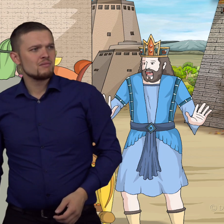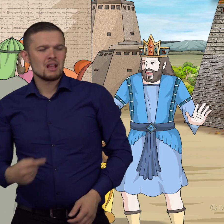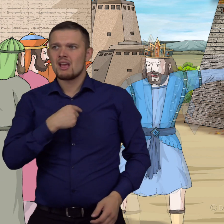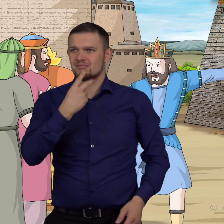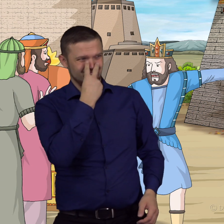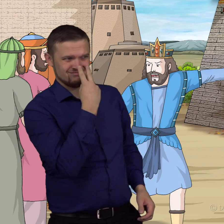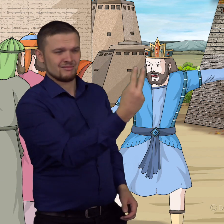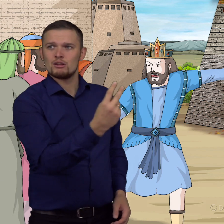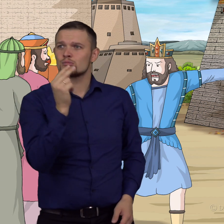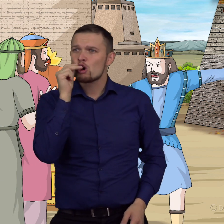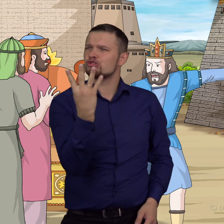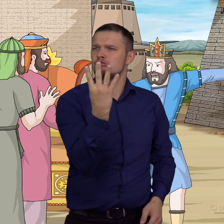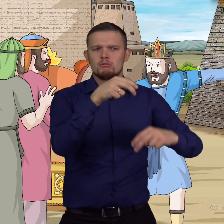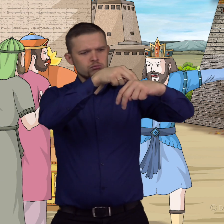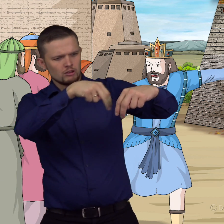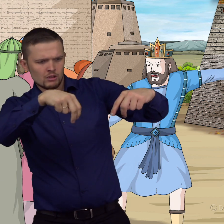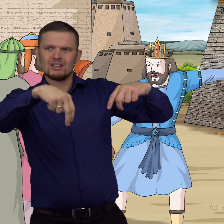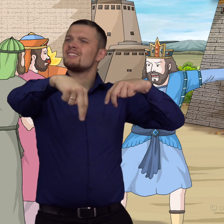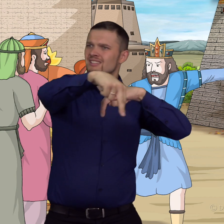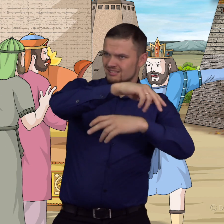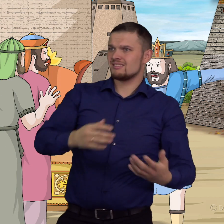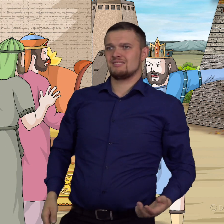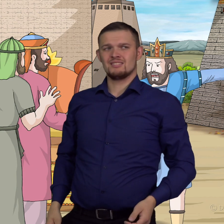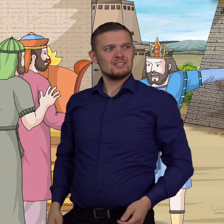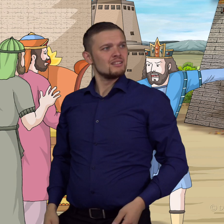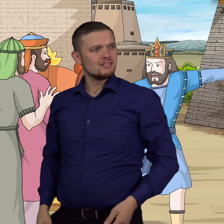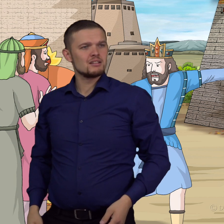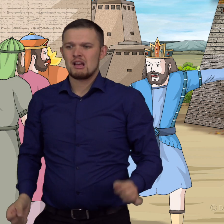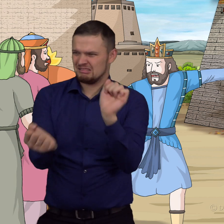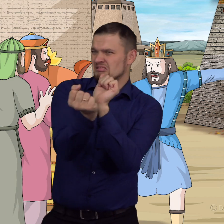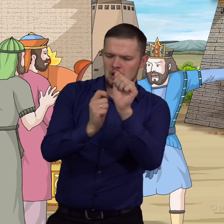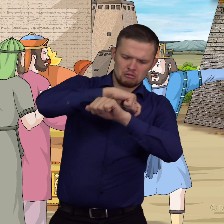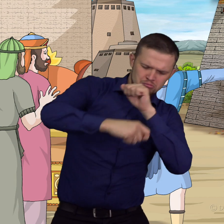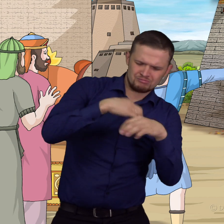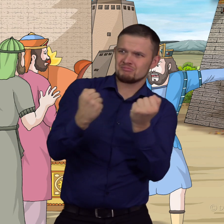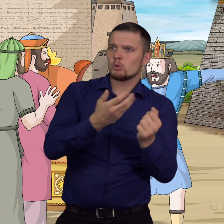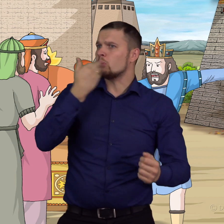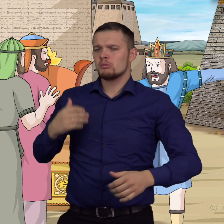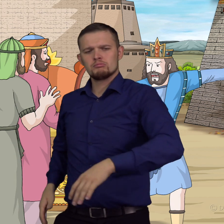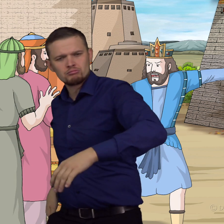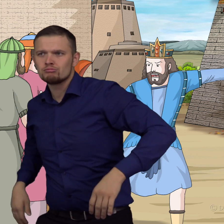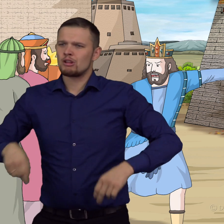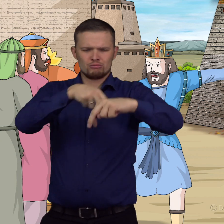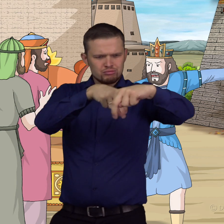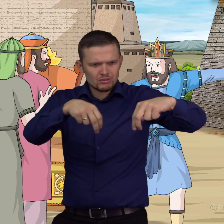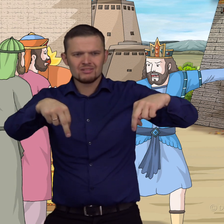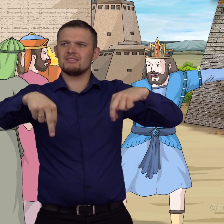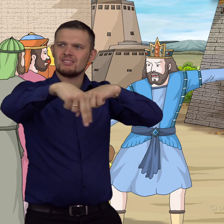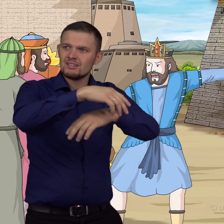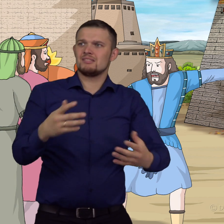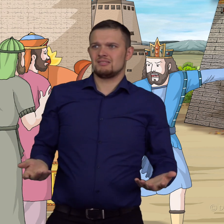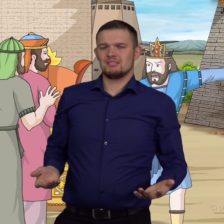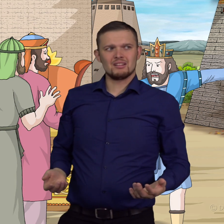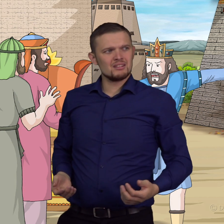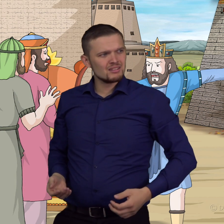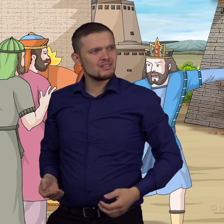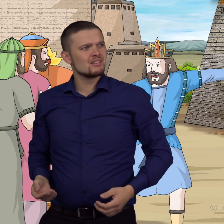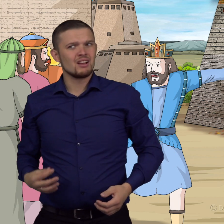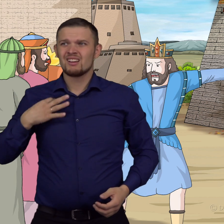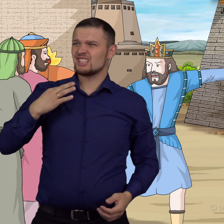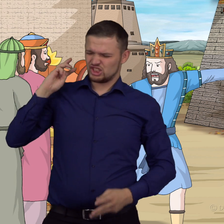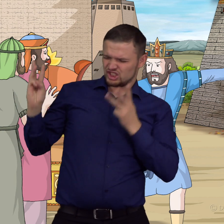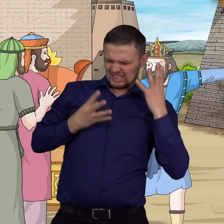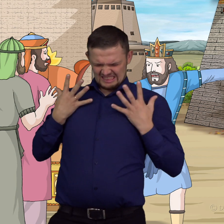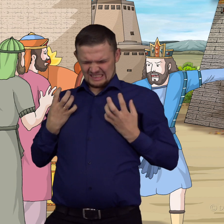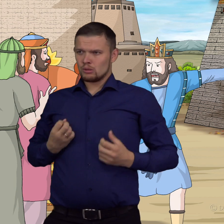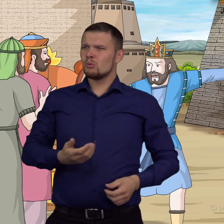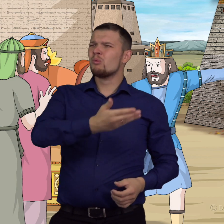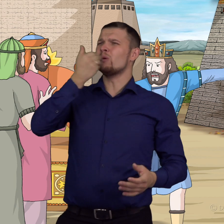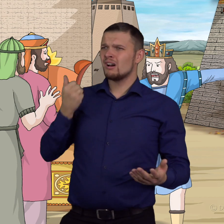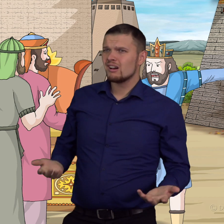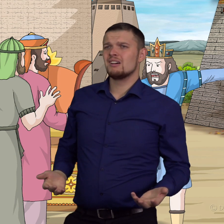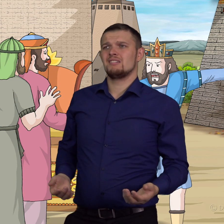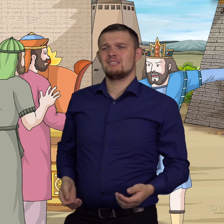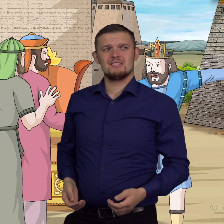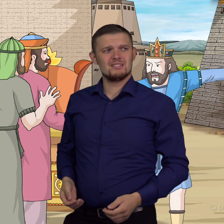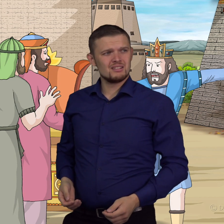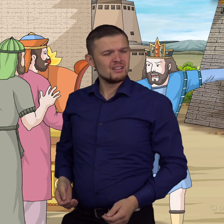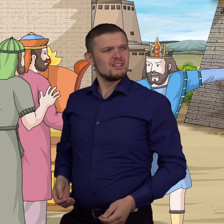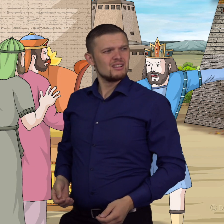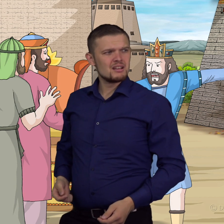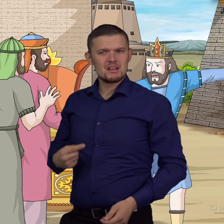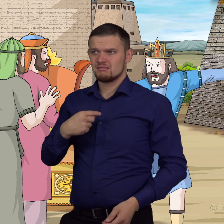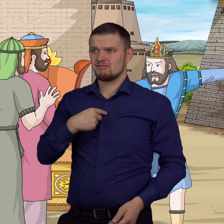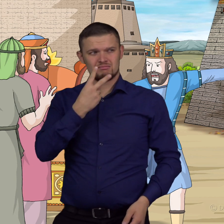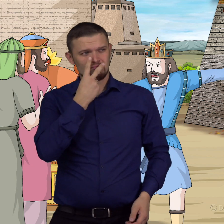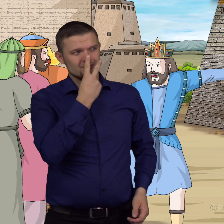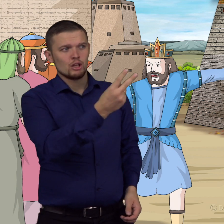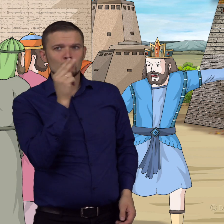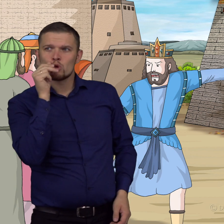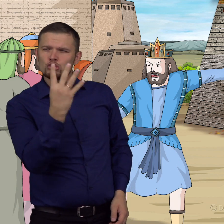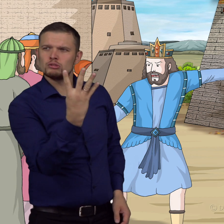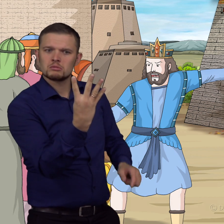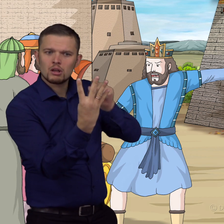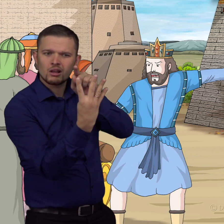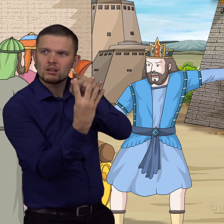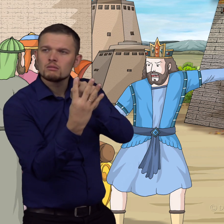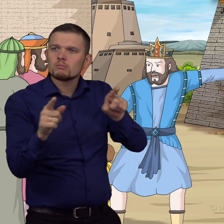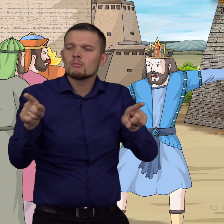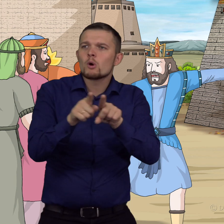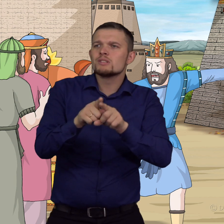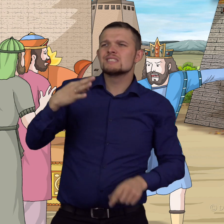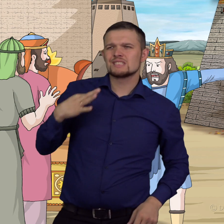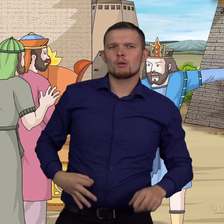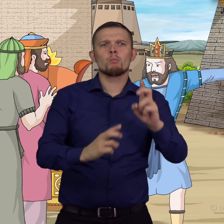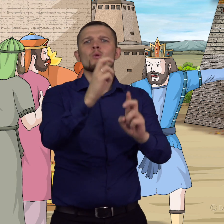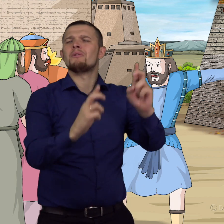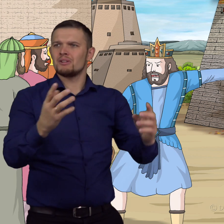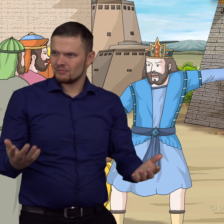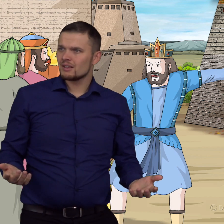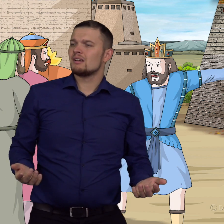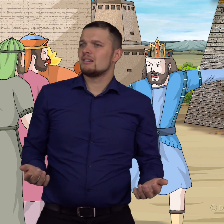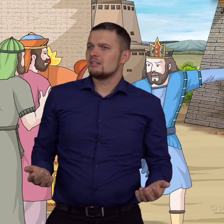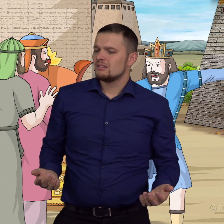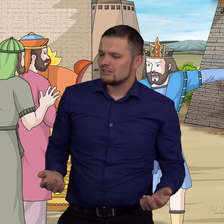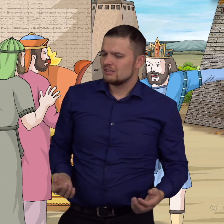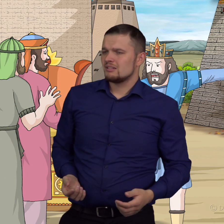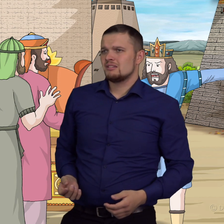“I see four men, unbound and unharmed, walking around in the fire—and the fourth looks like a son of the gods!”